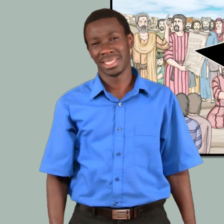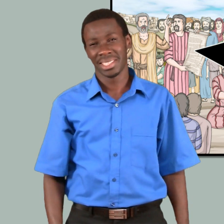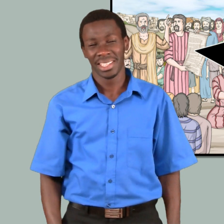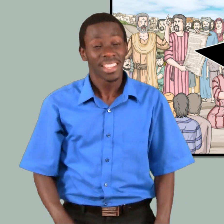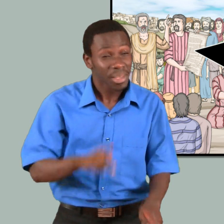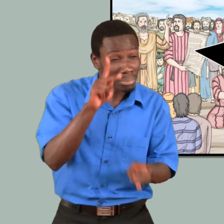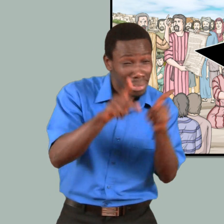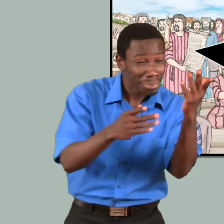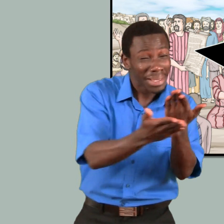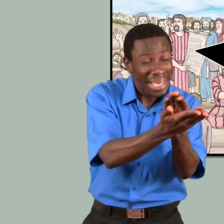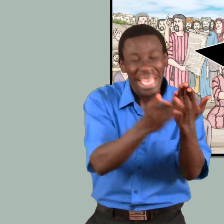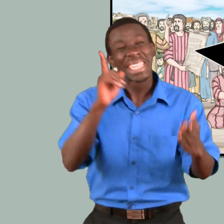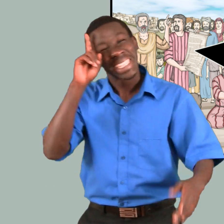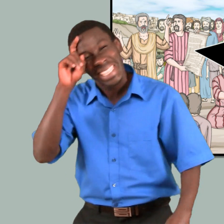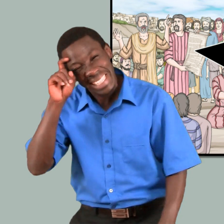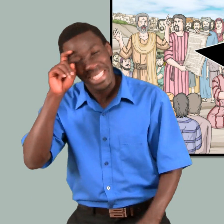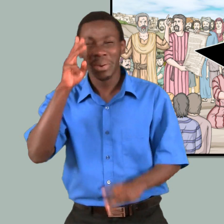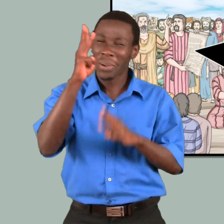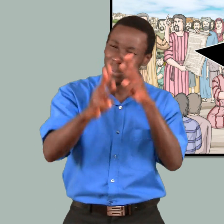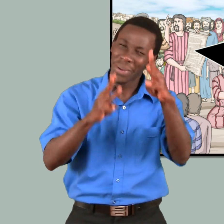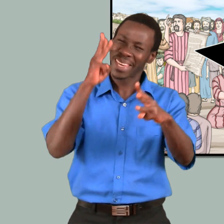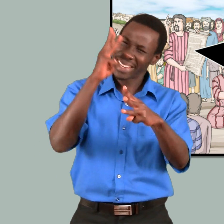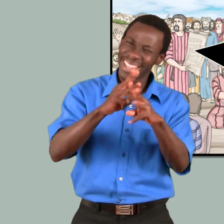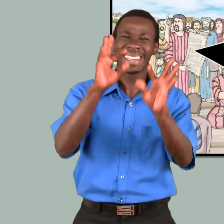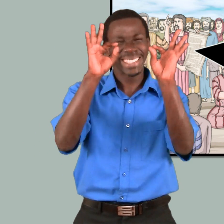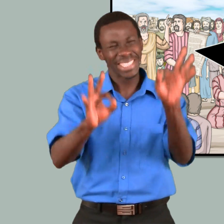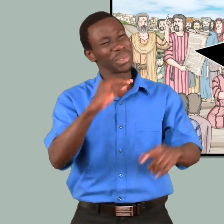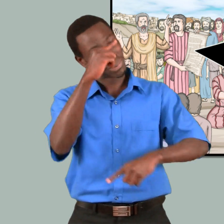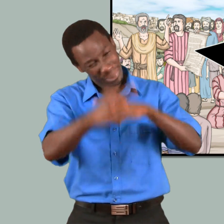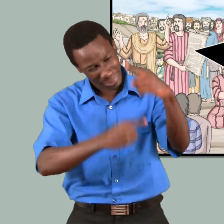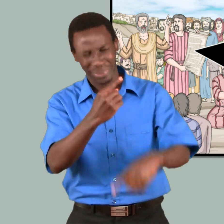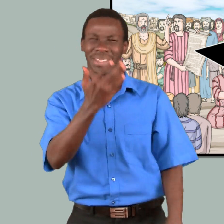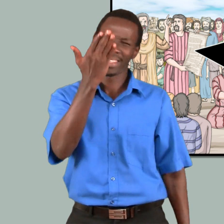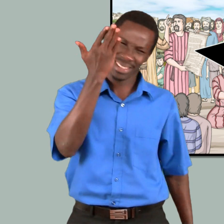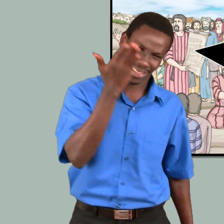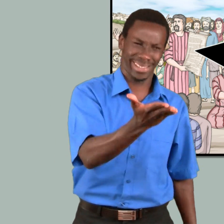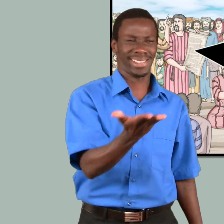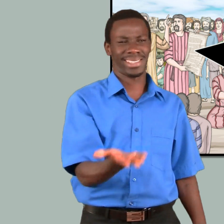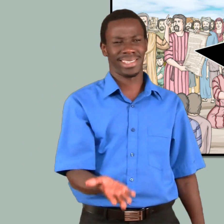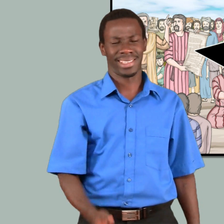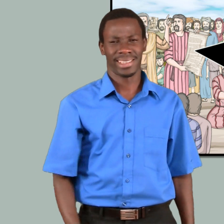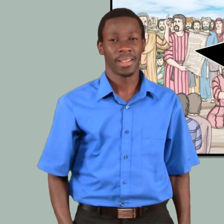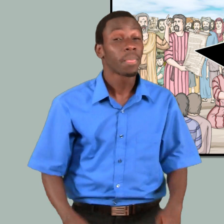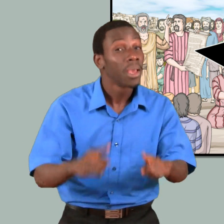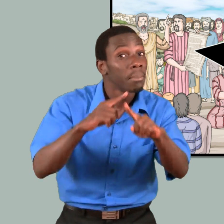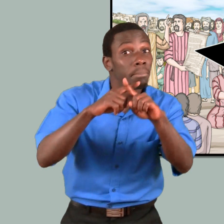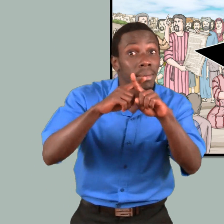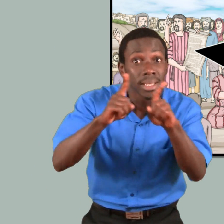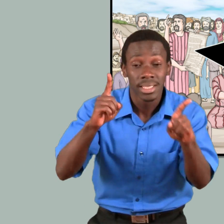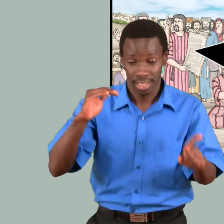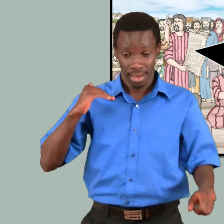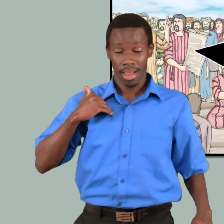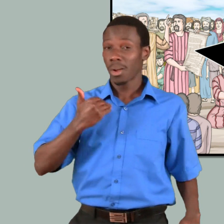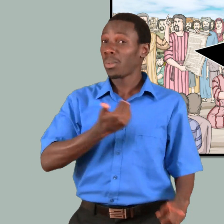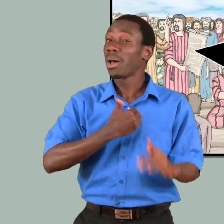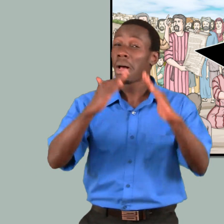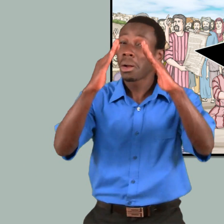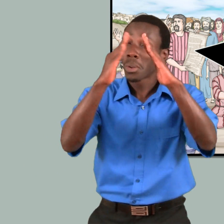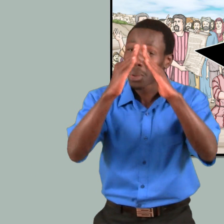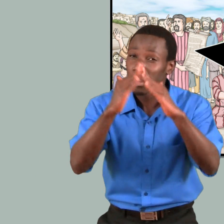Their minds are set on earthly things.